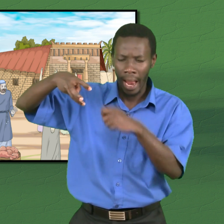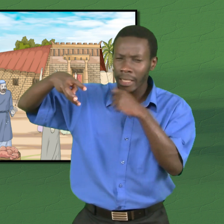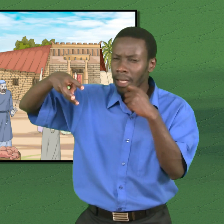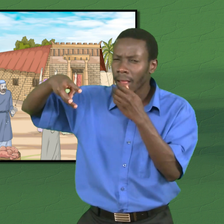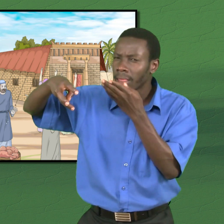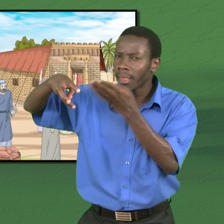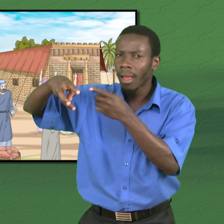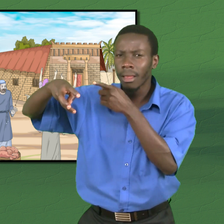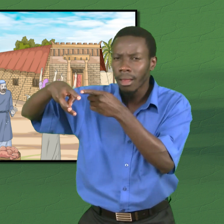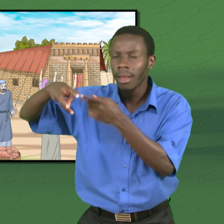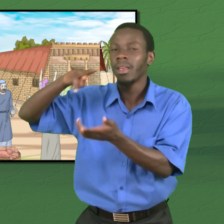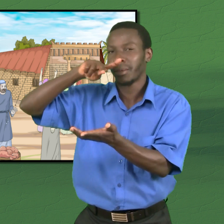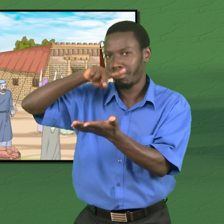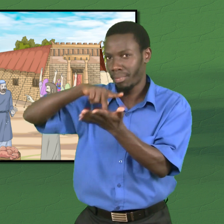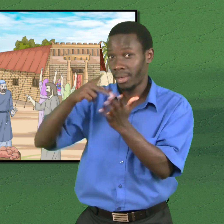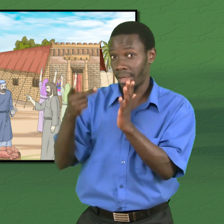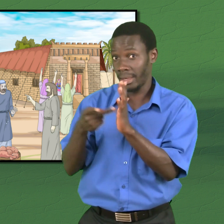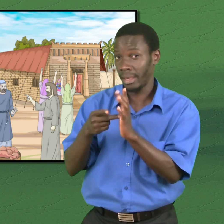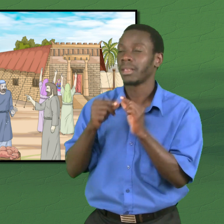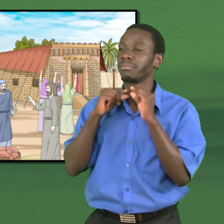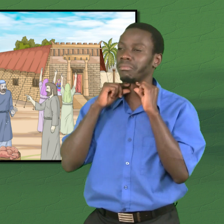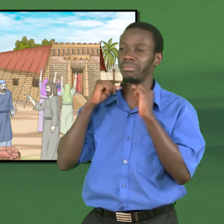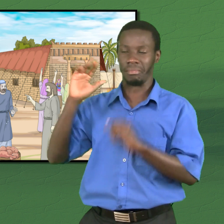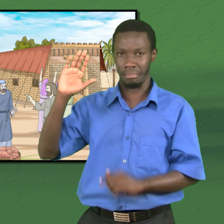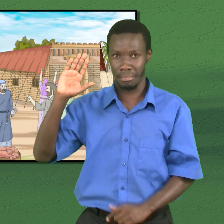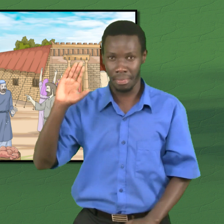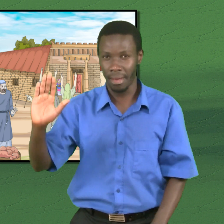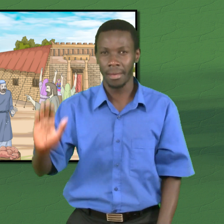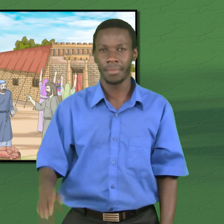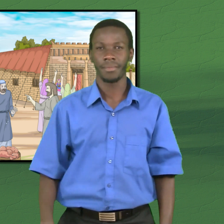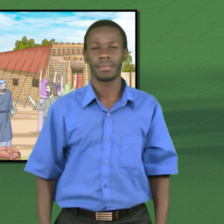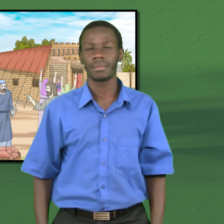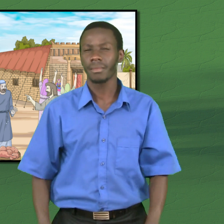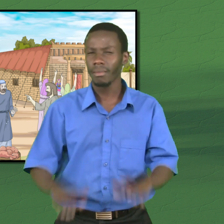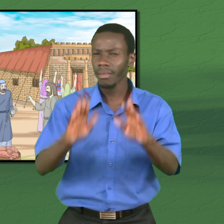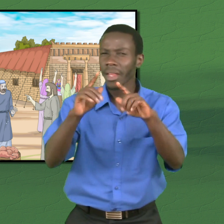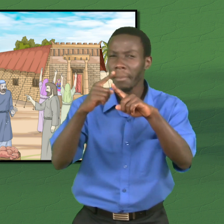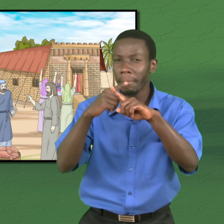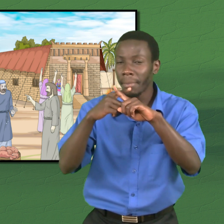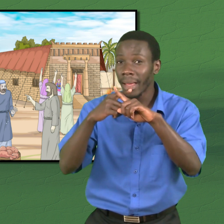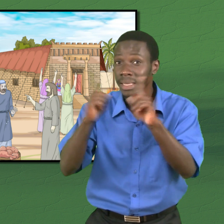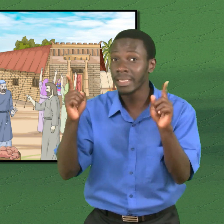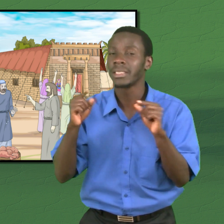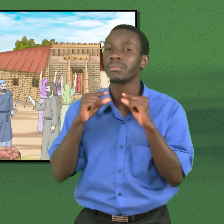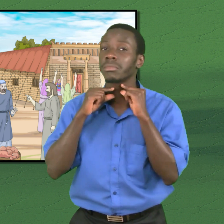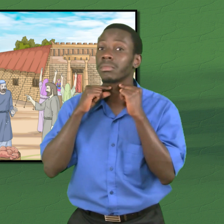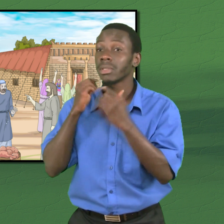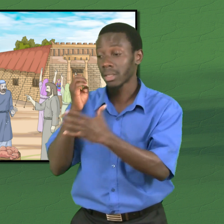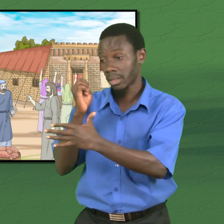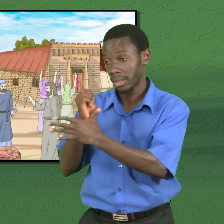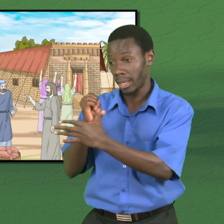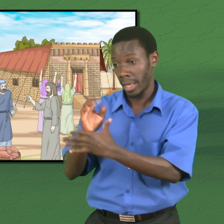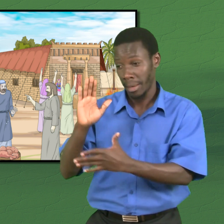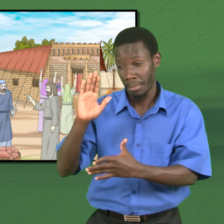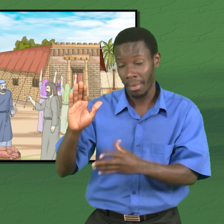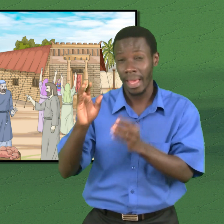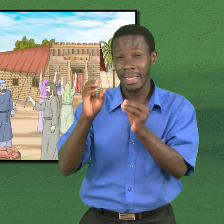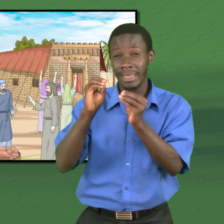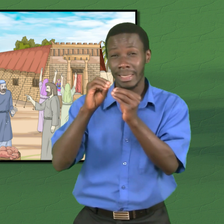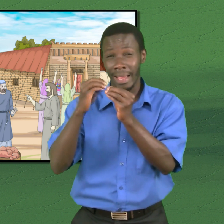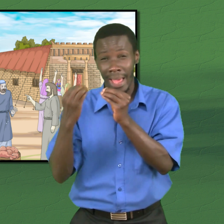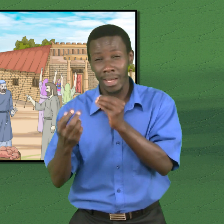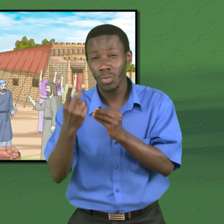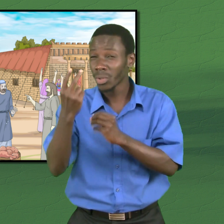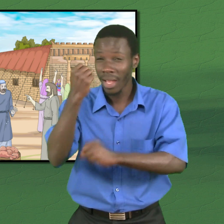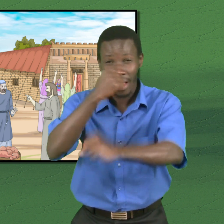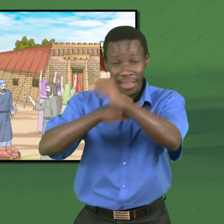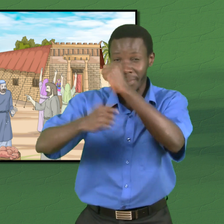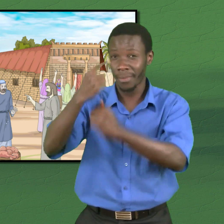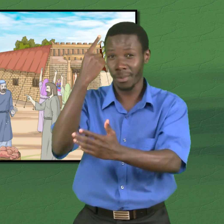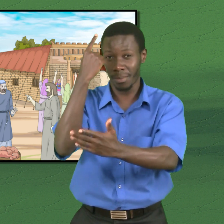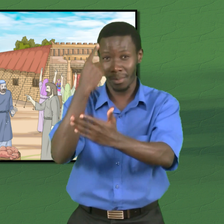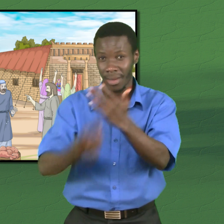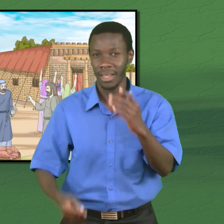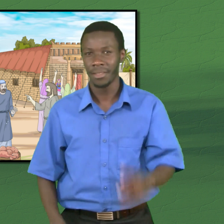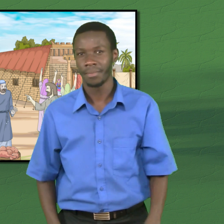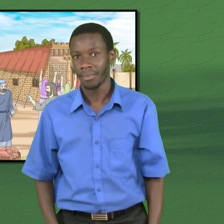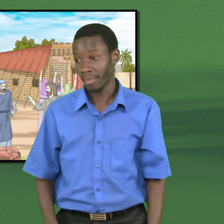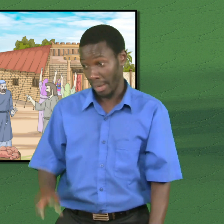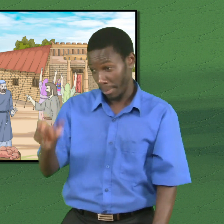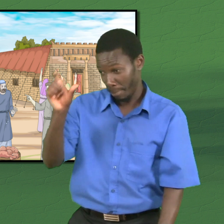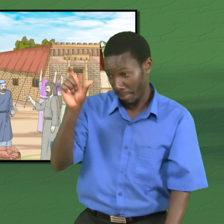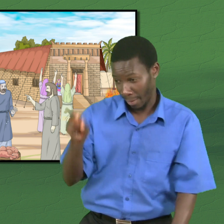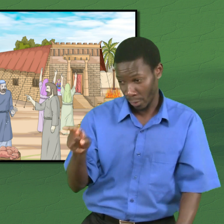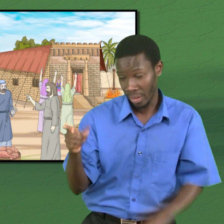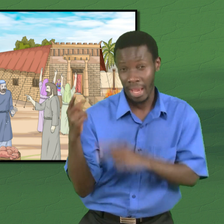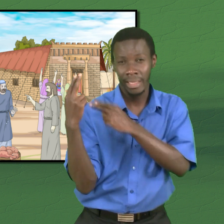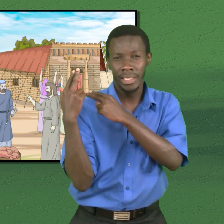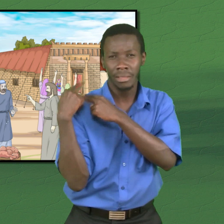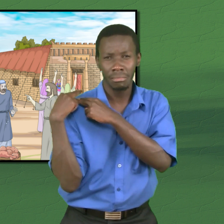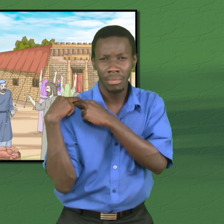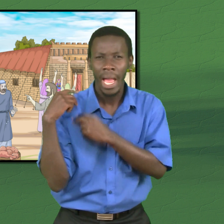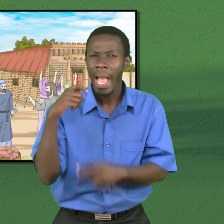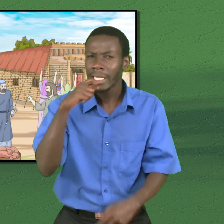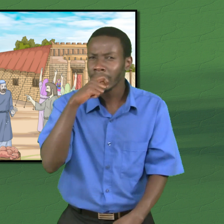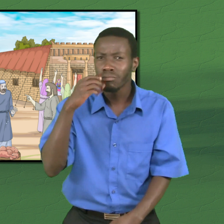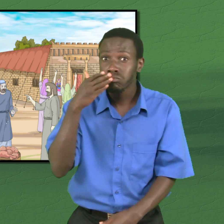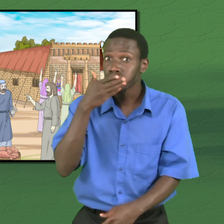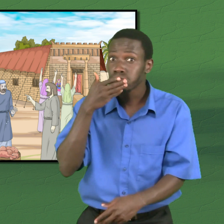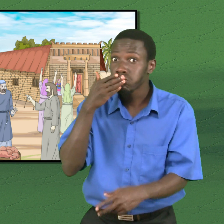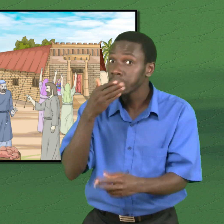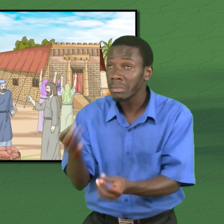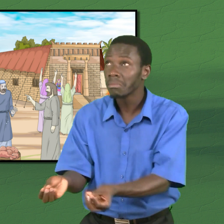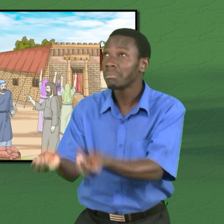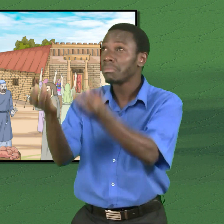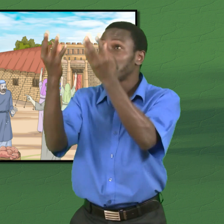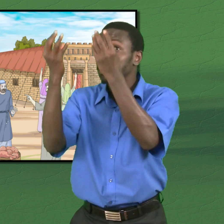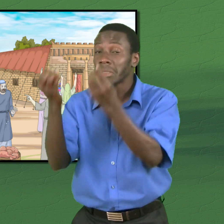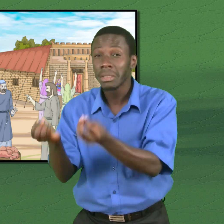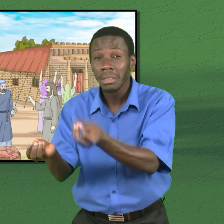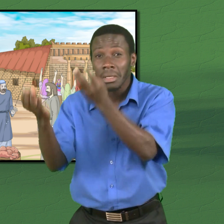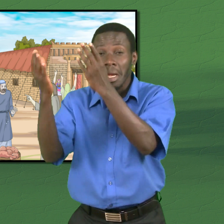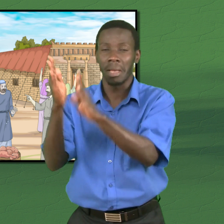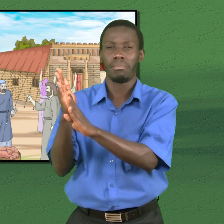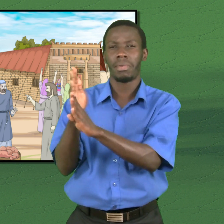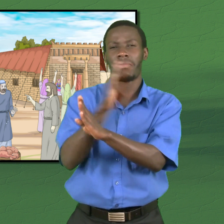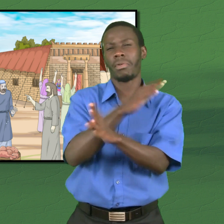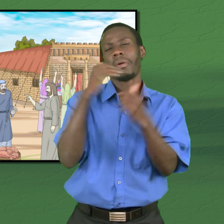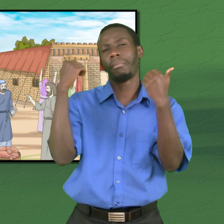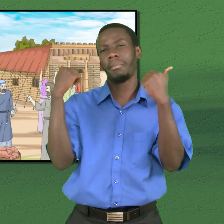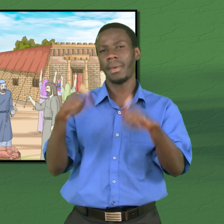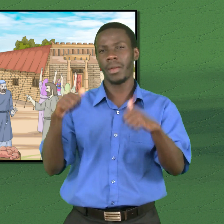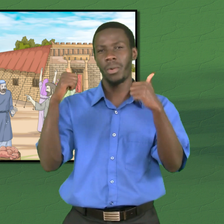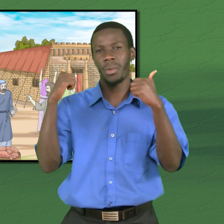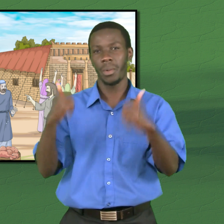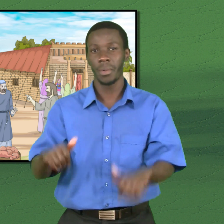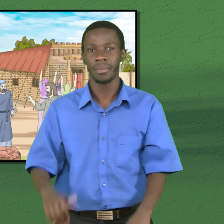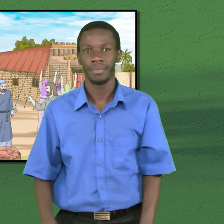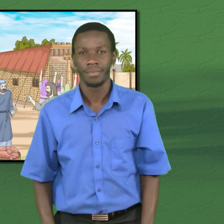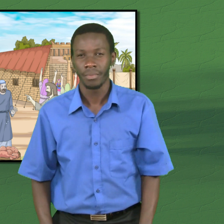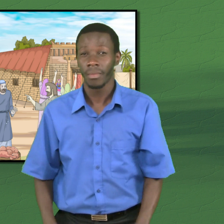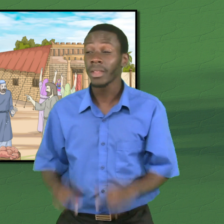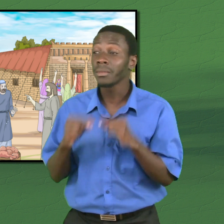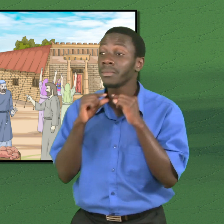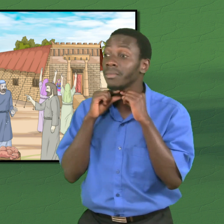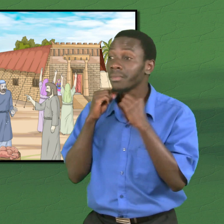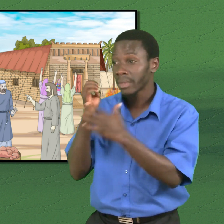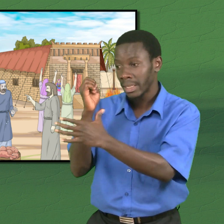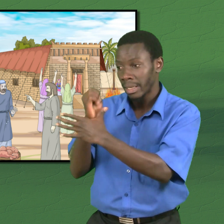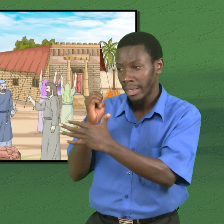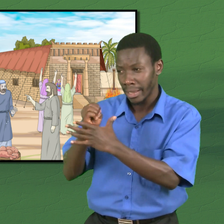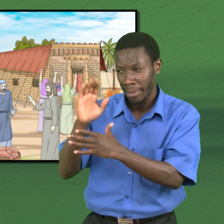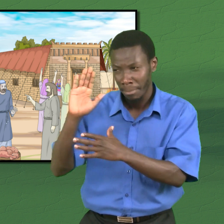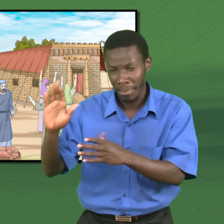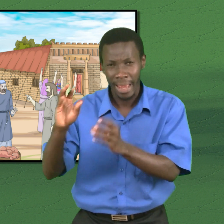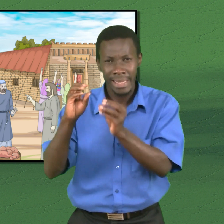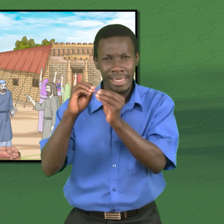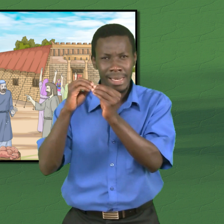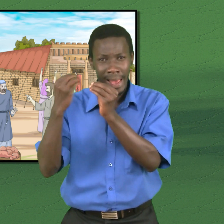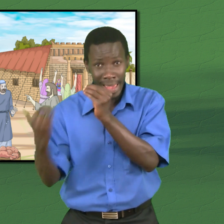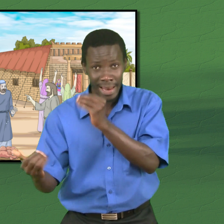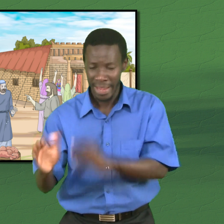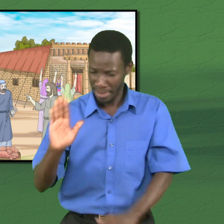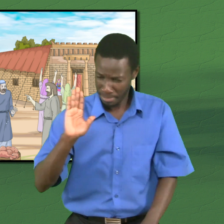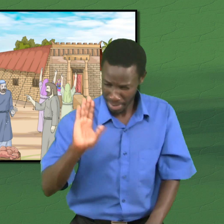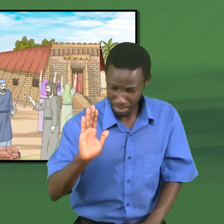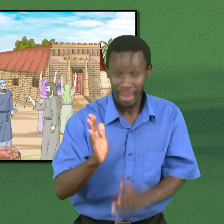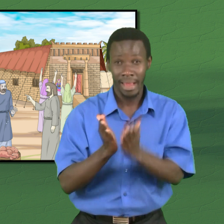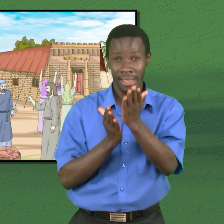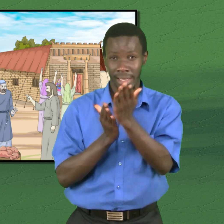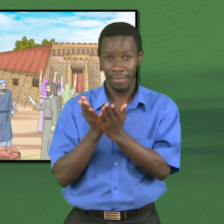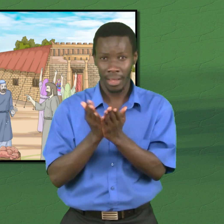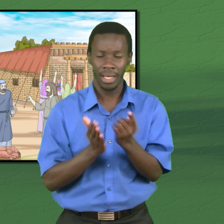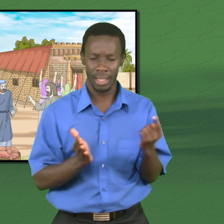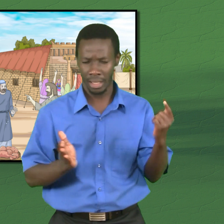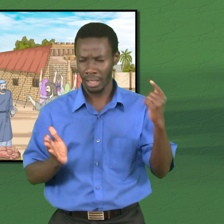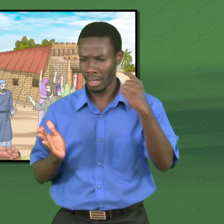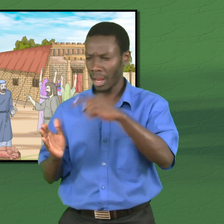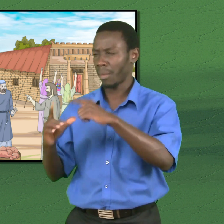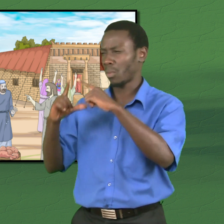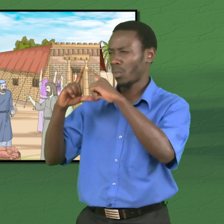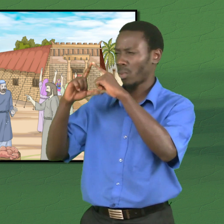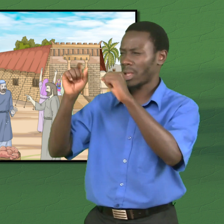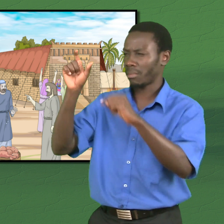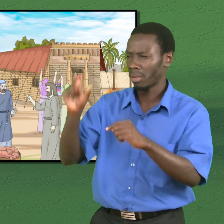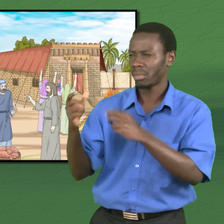And the priest would claim for himself whatever the meat fork brought up.